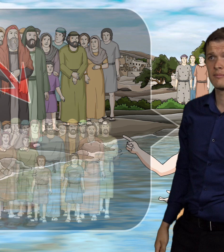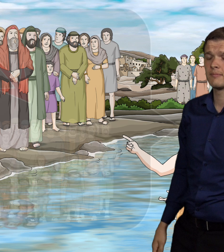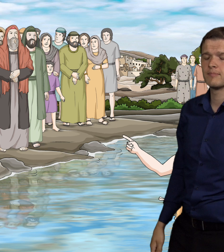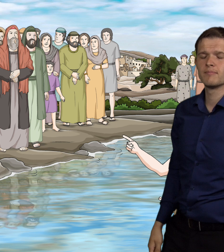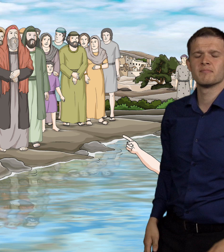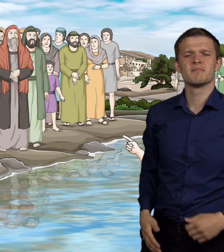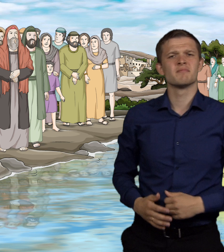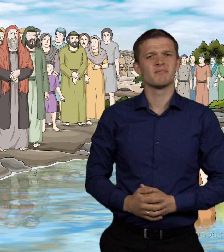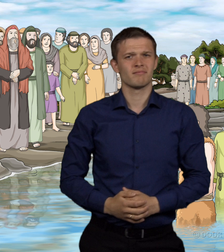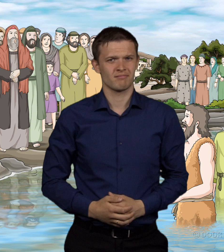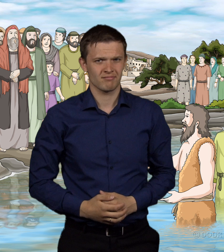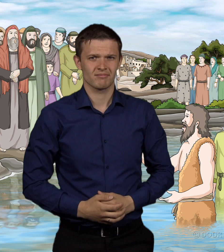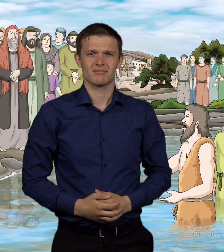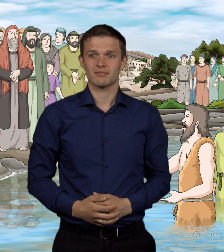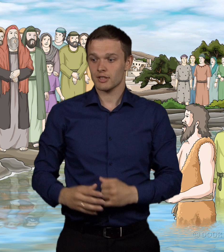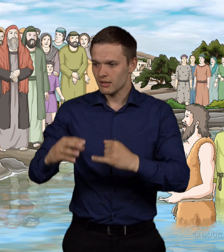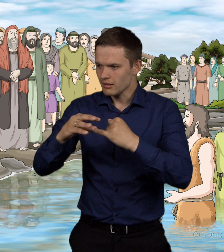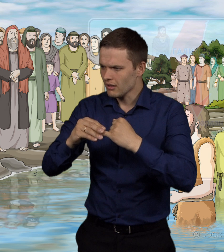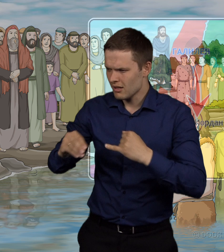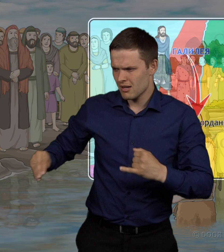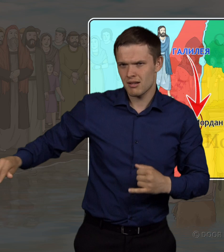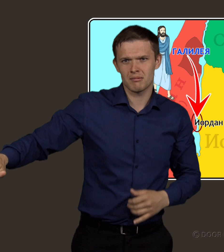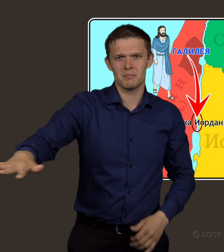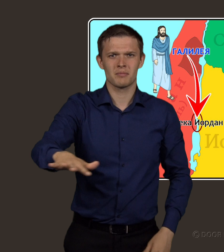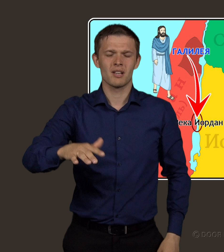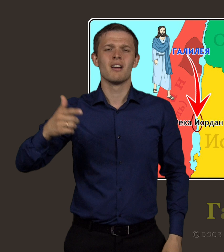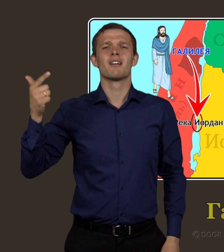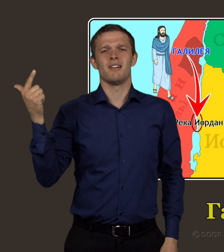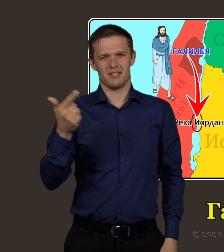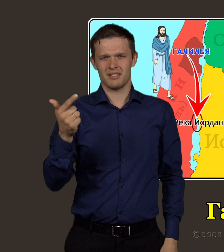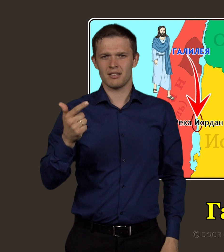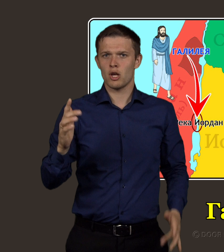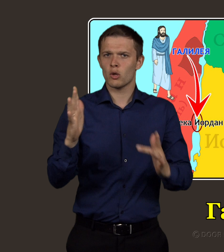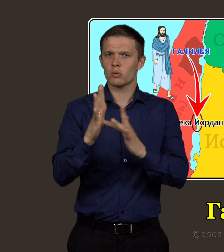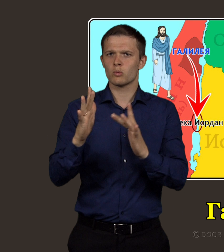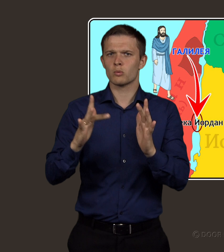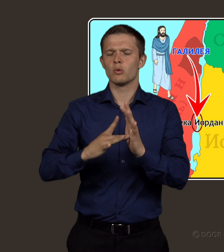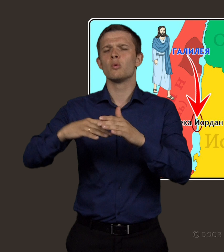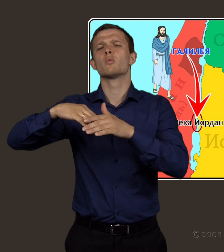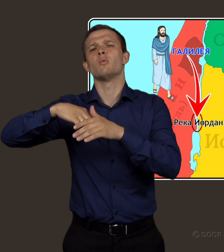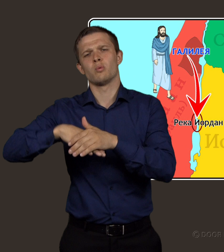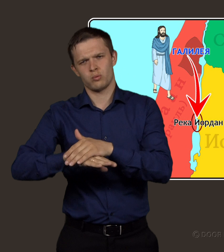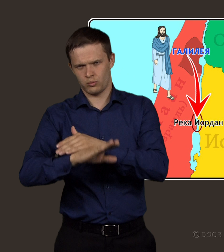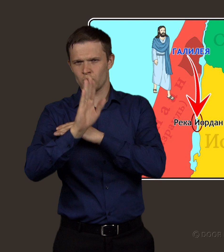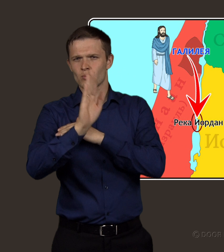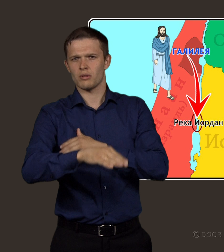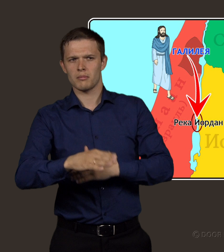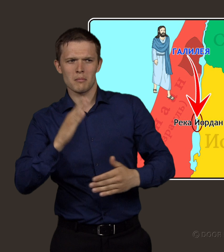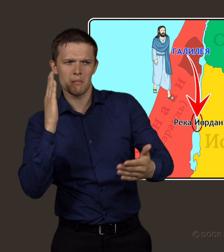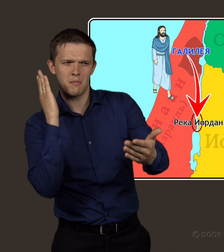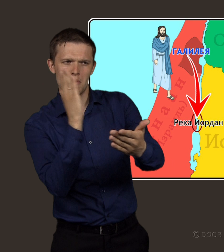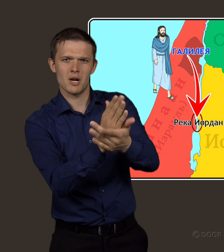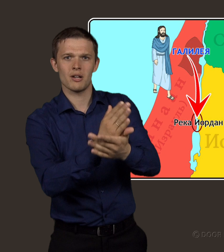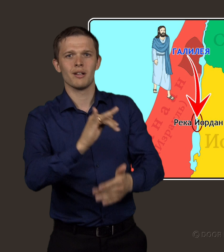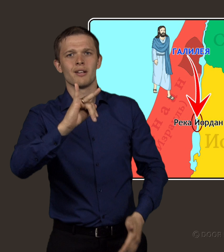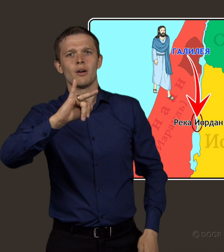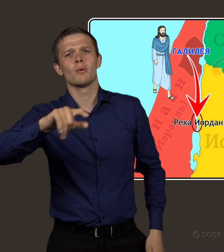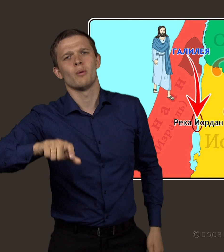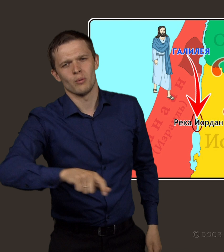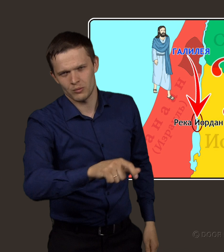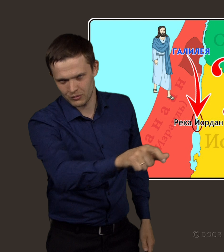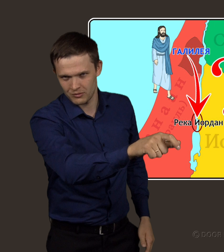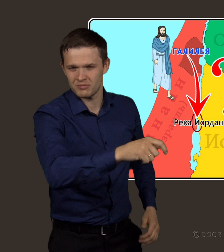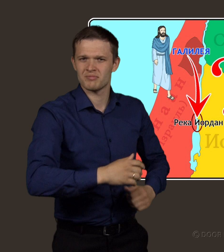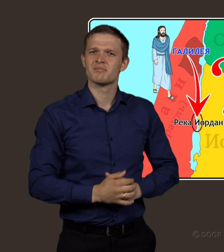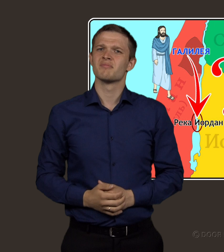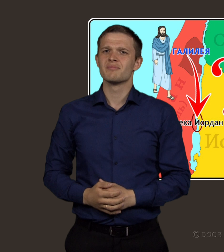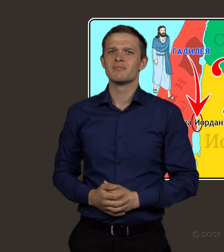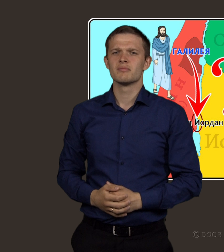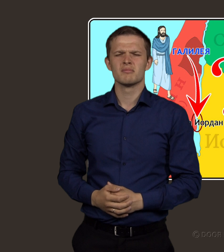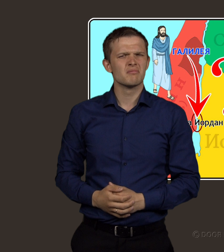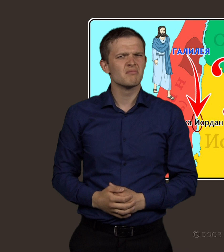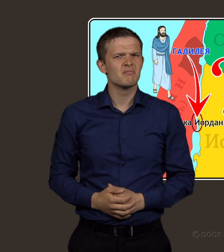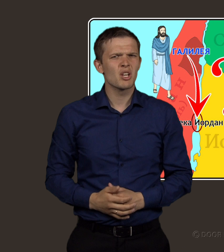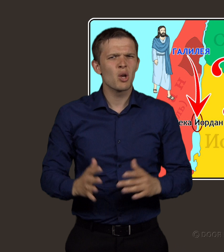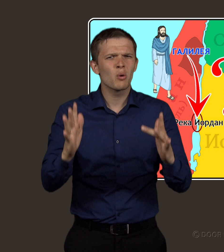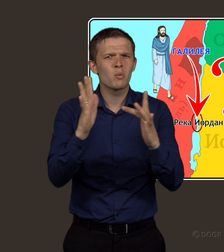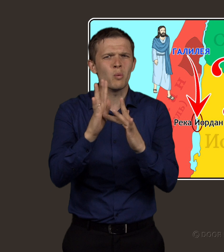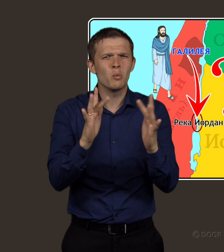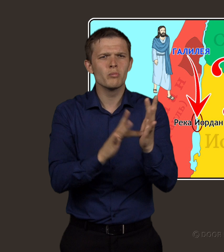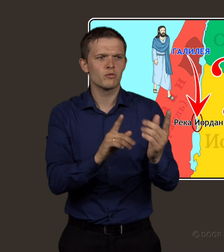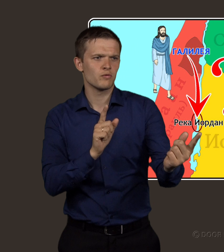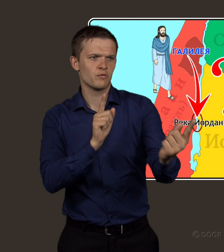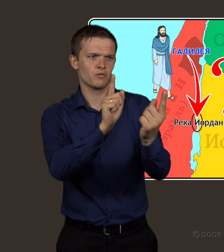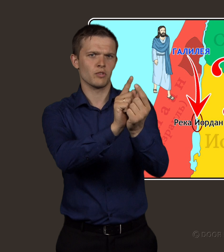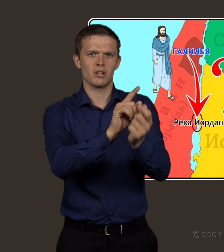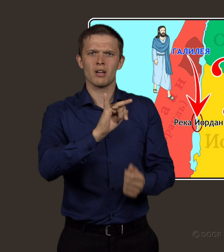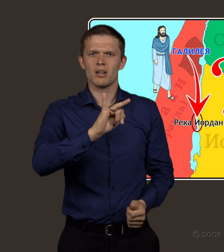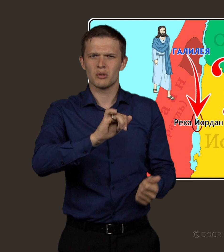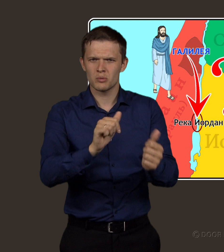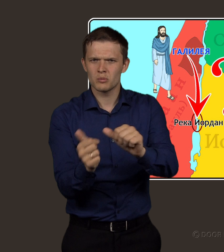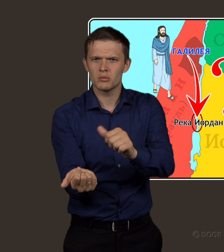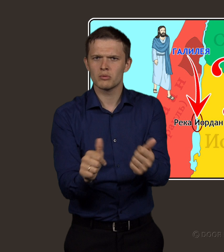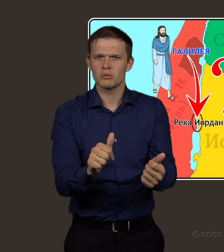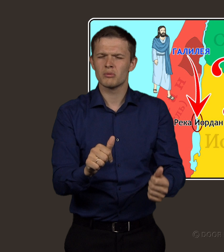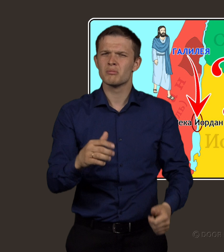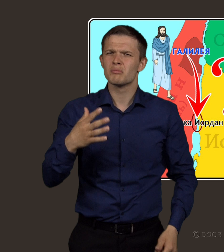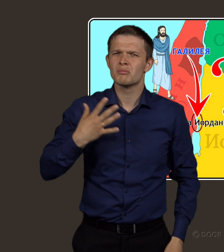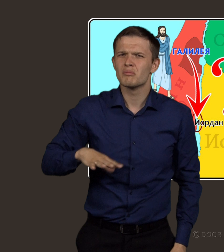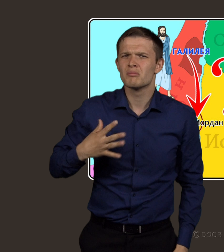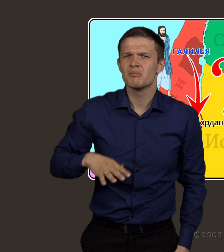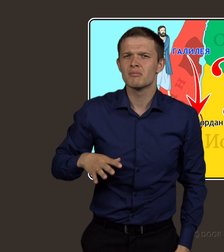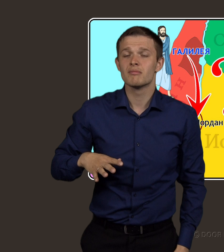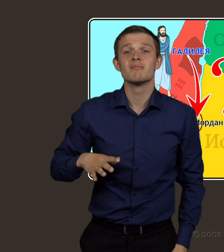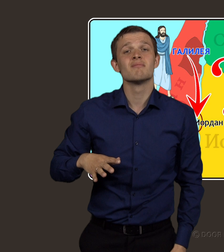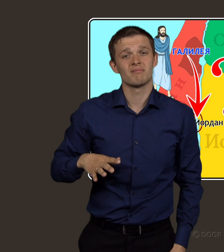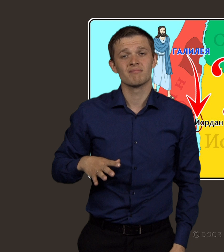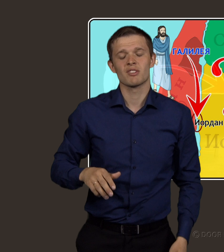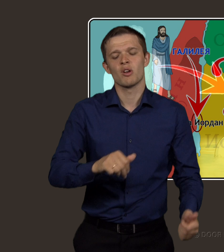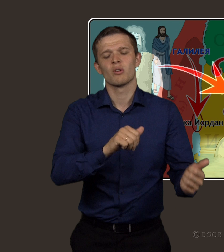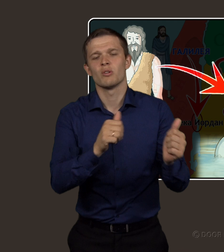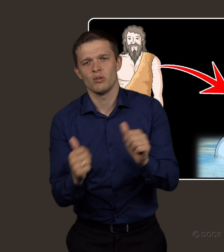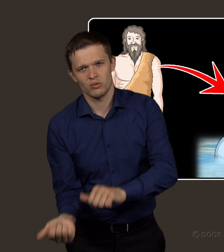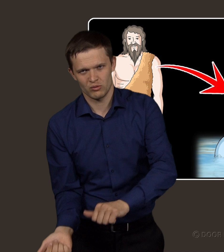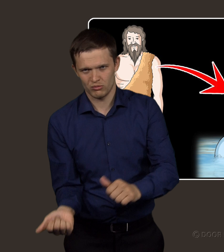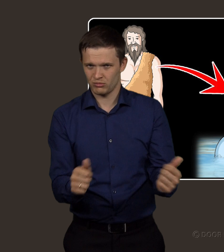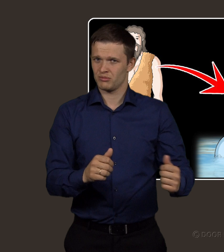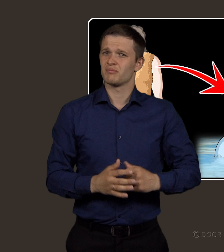At that time Jesus came from Galilee to the Jordan to be baptized by John.